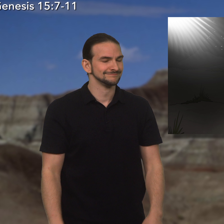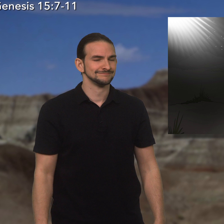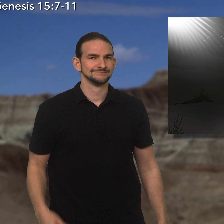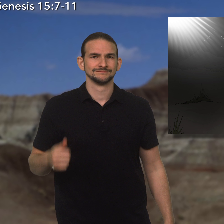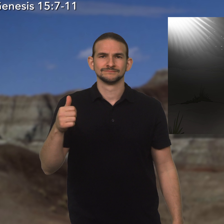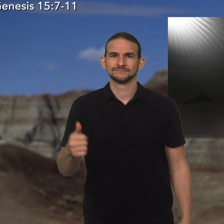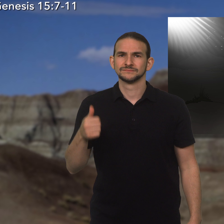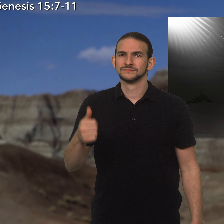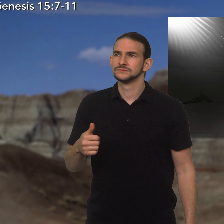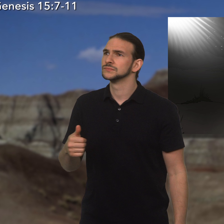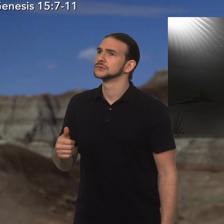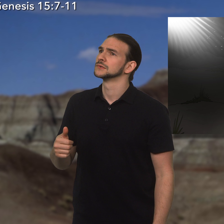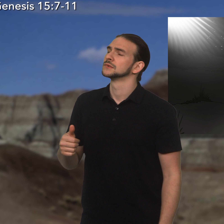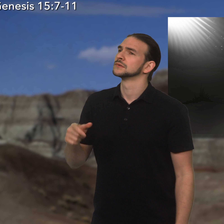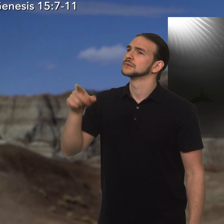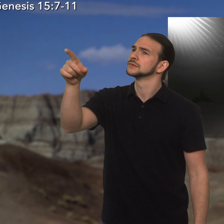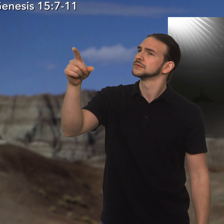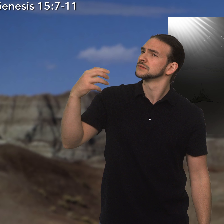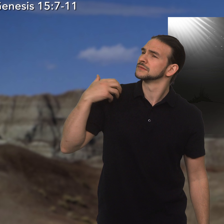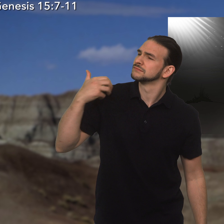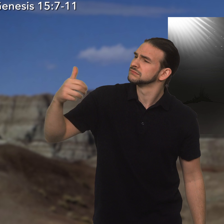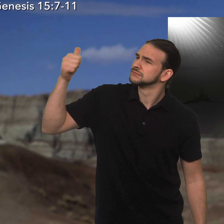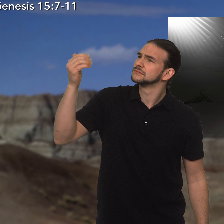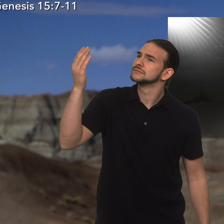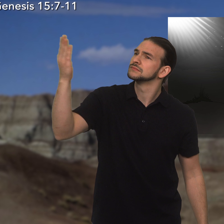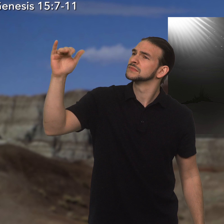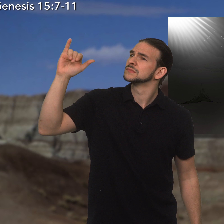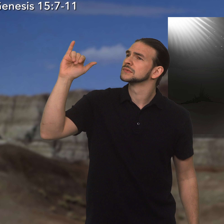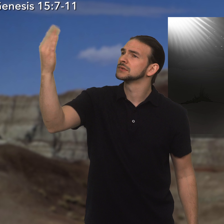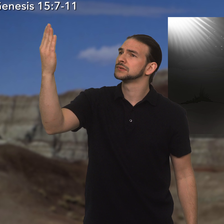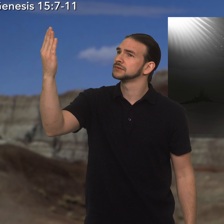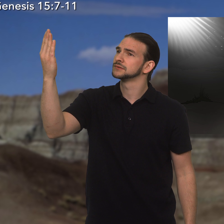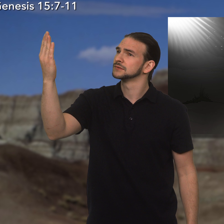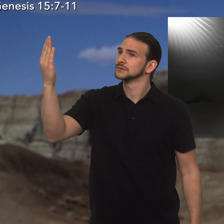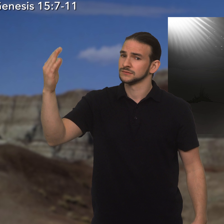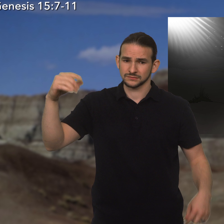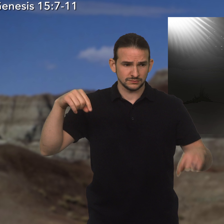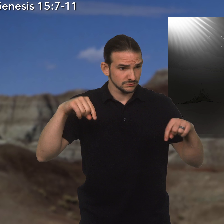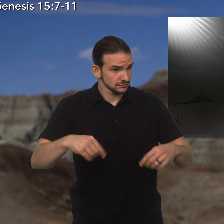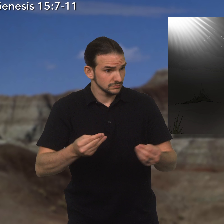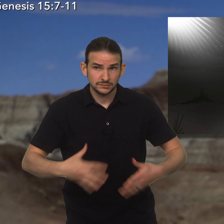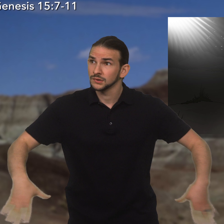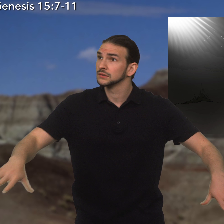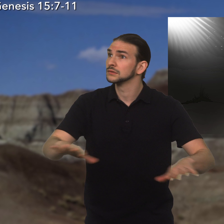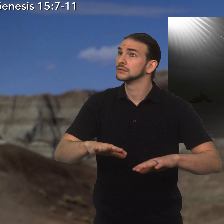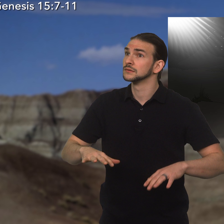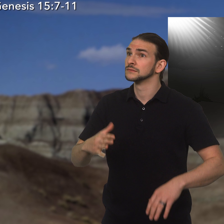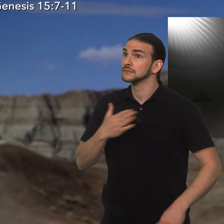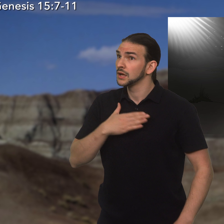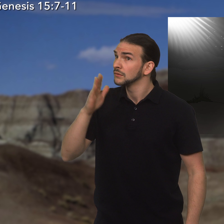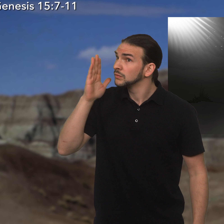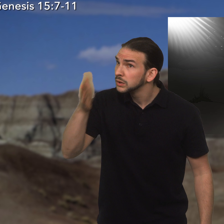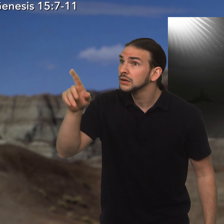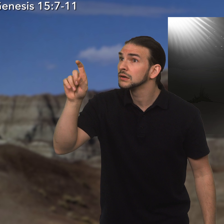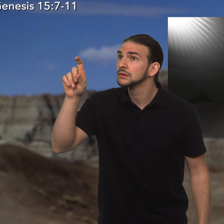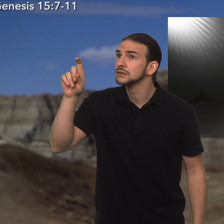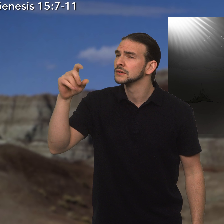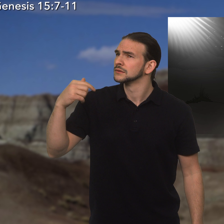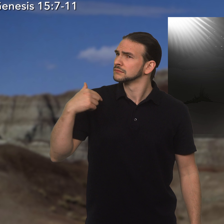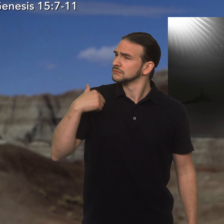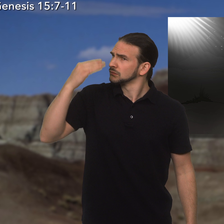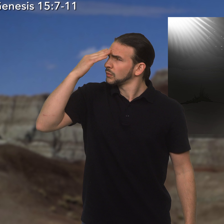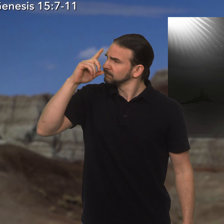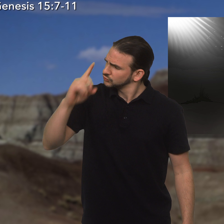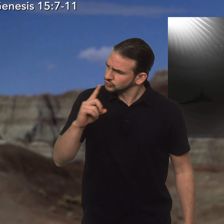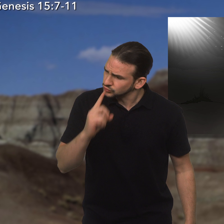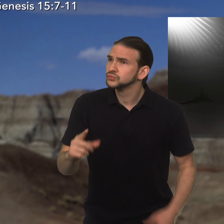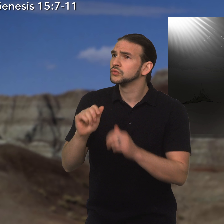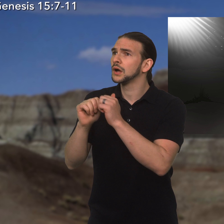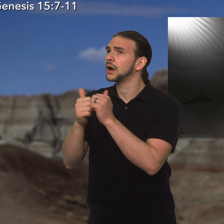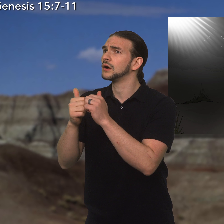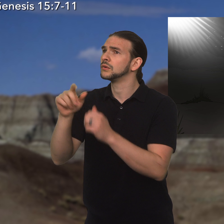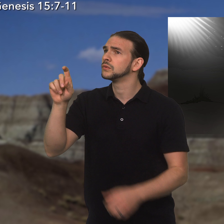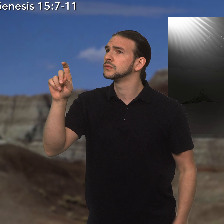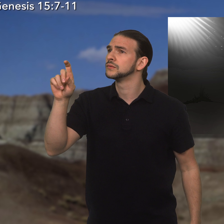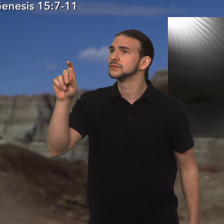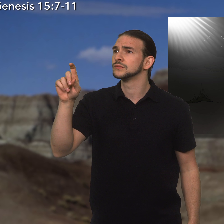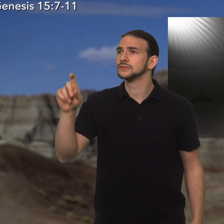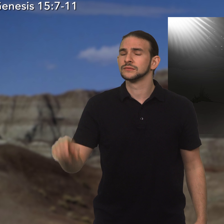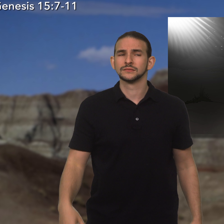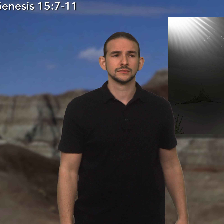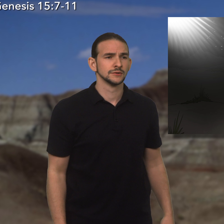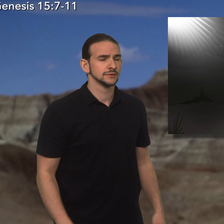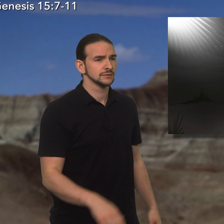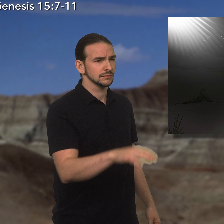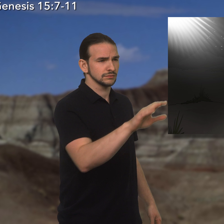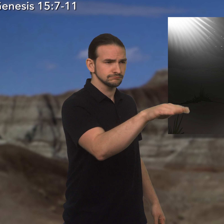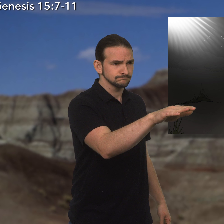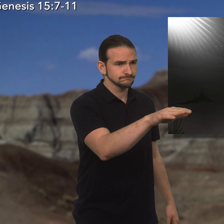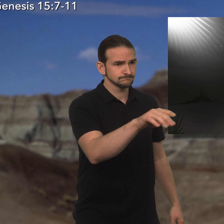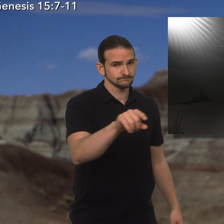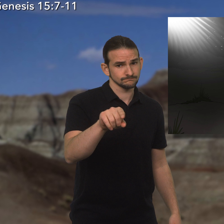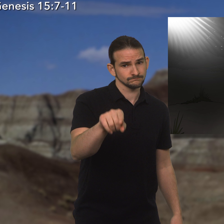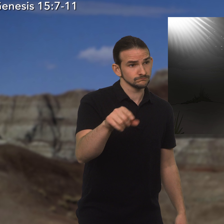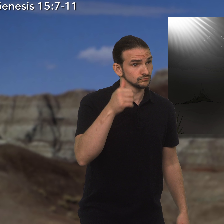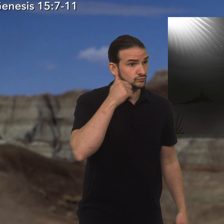But Abram replied, “Lord GOD, how can I know that I will possess it?”